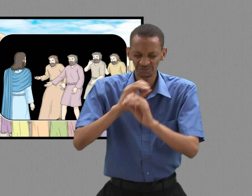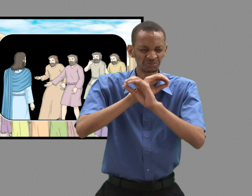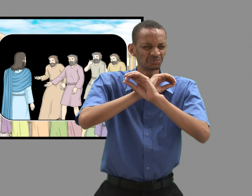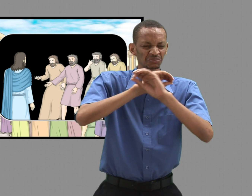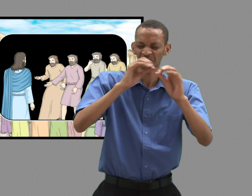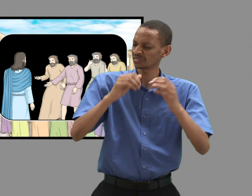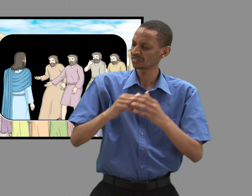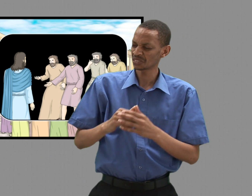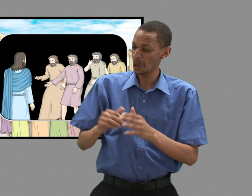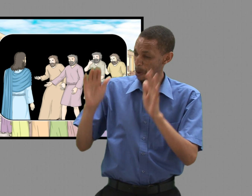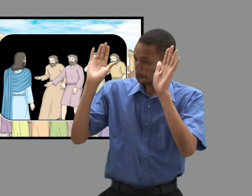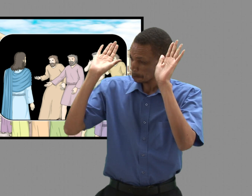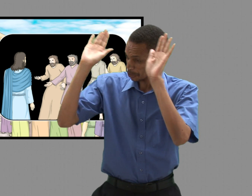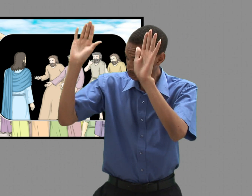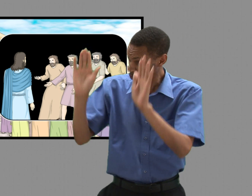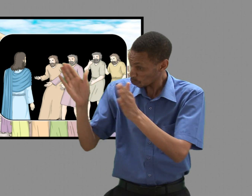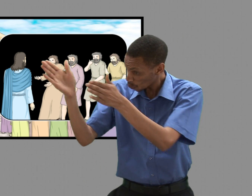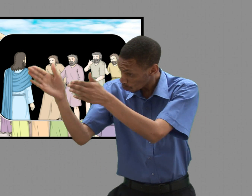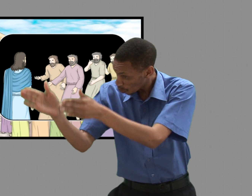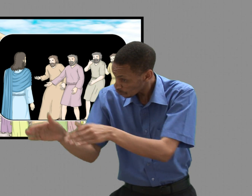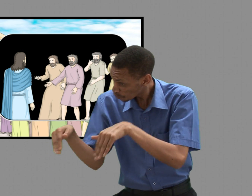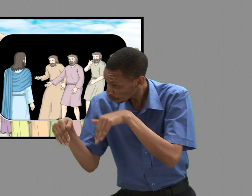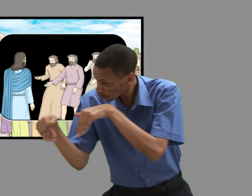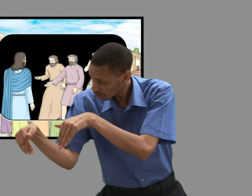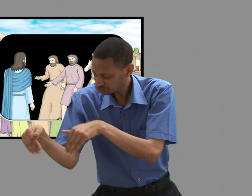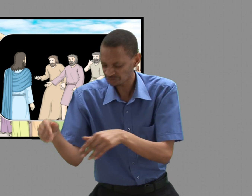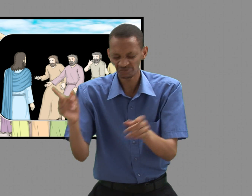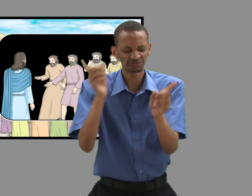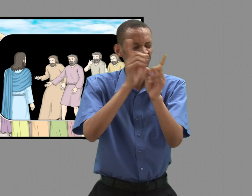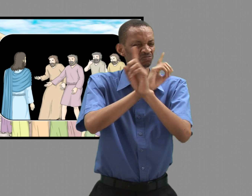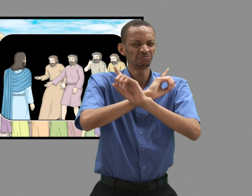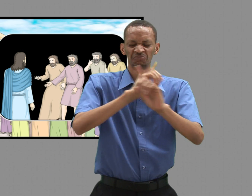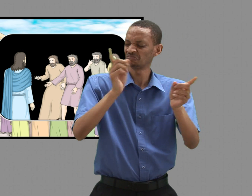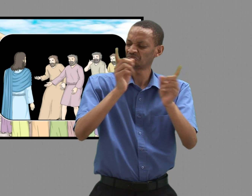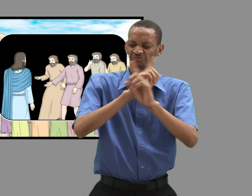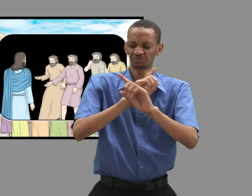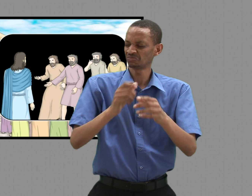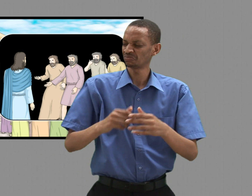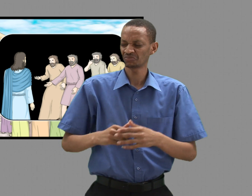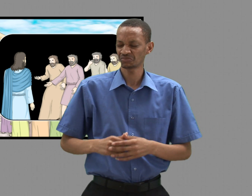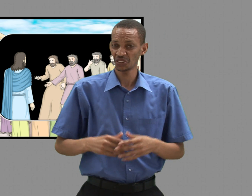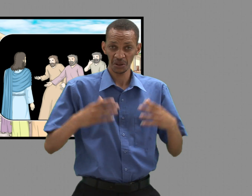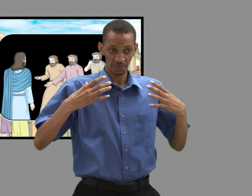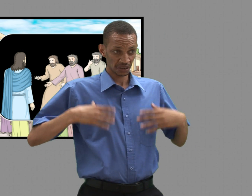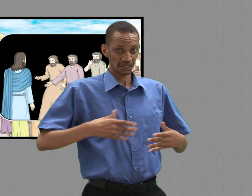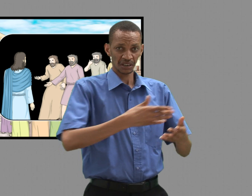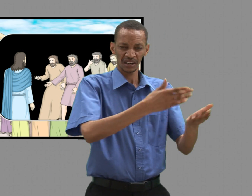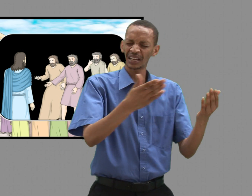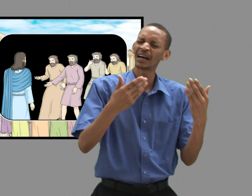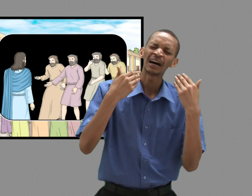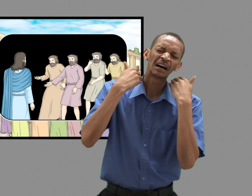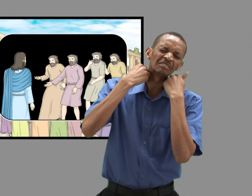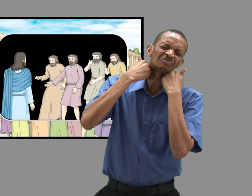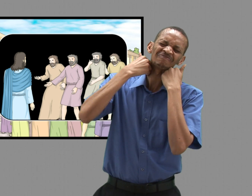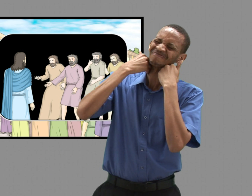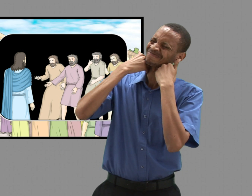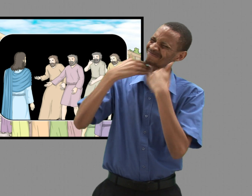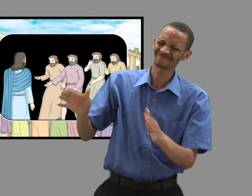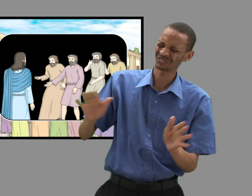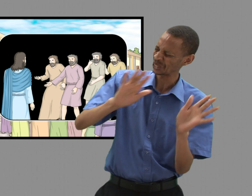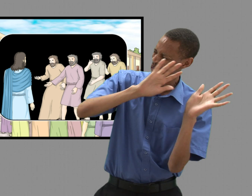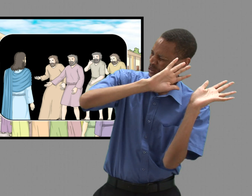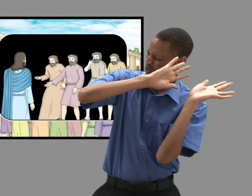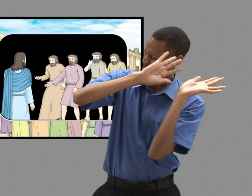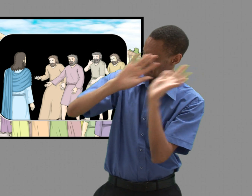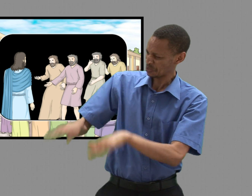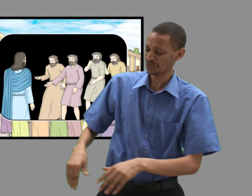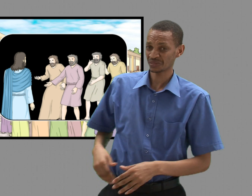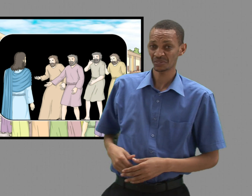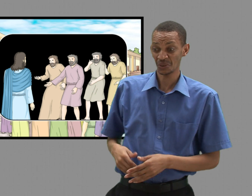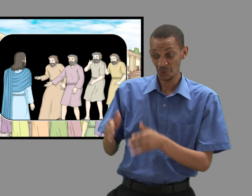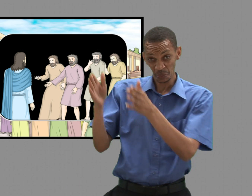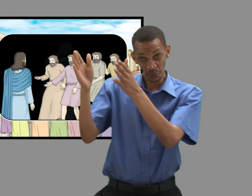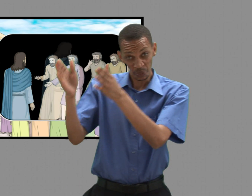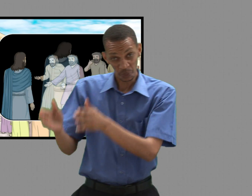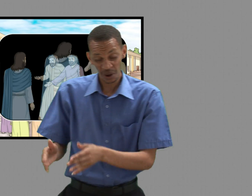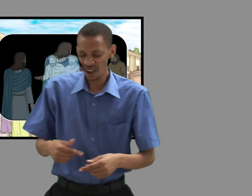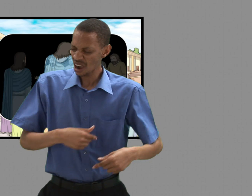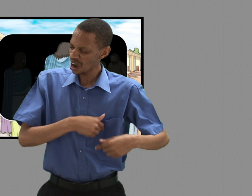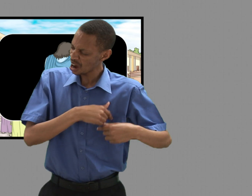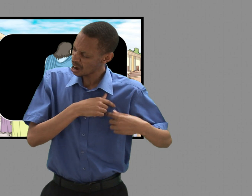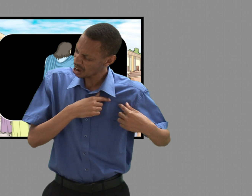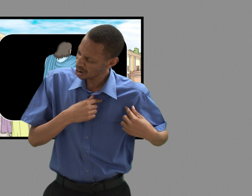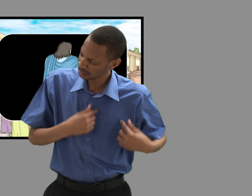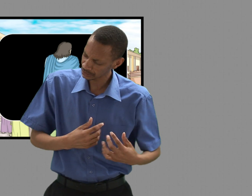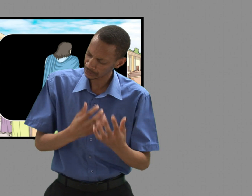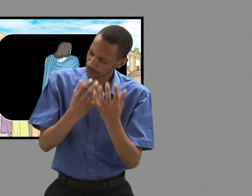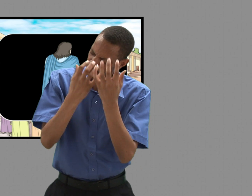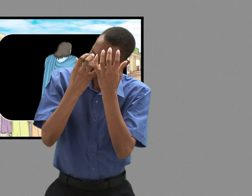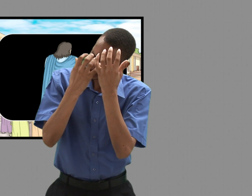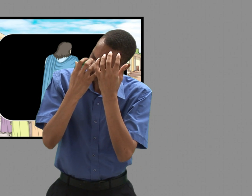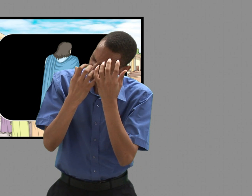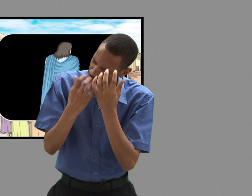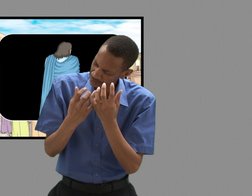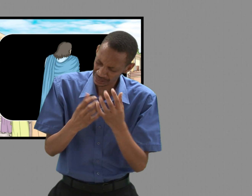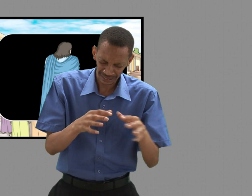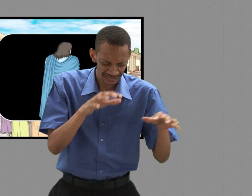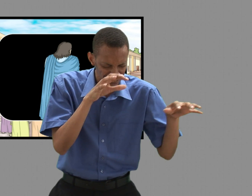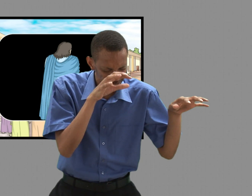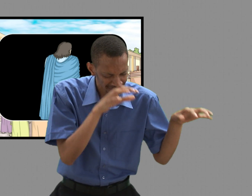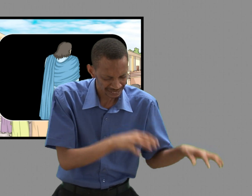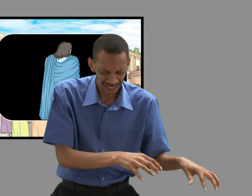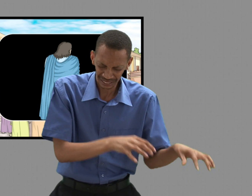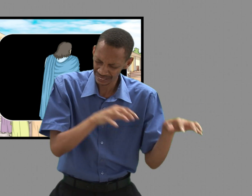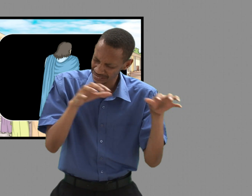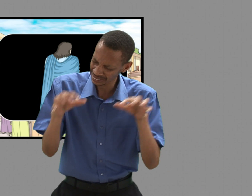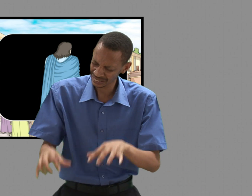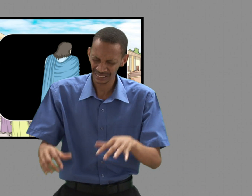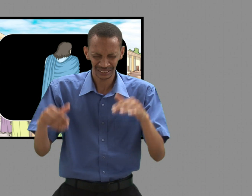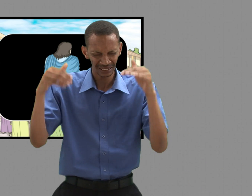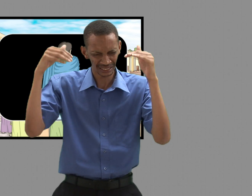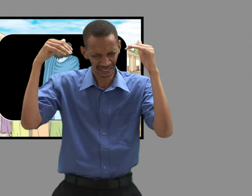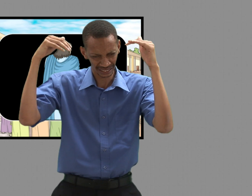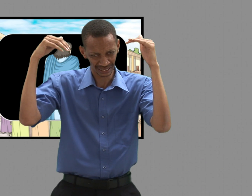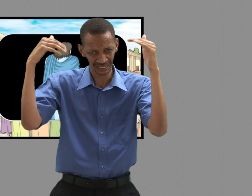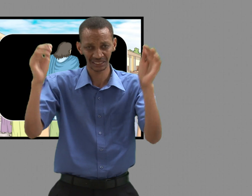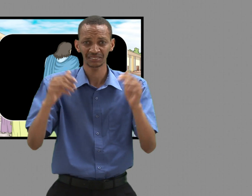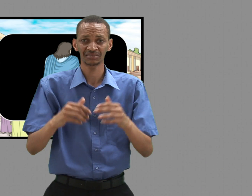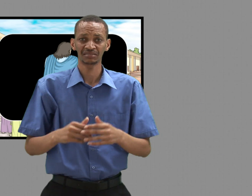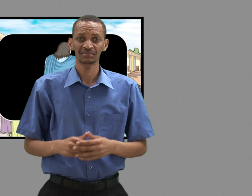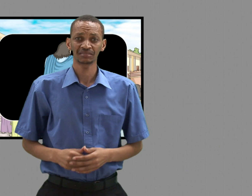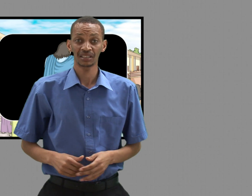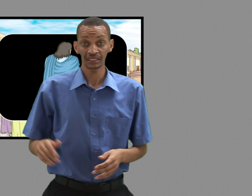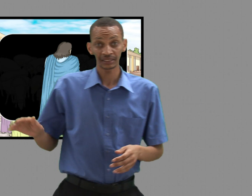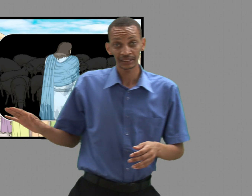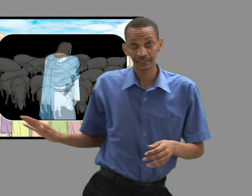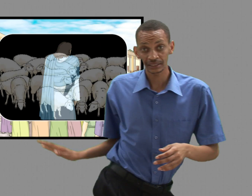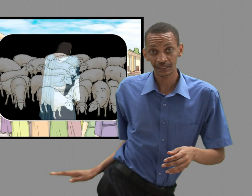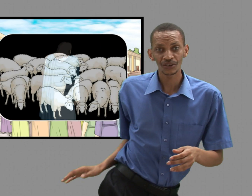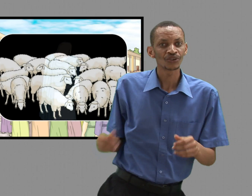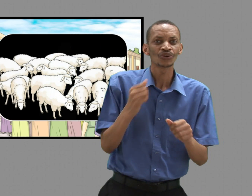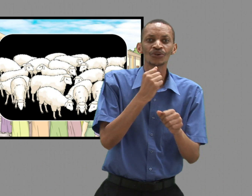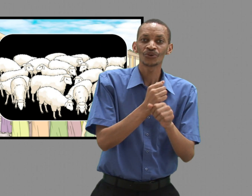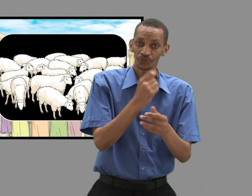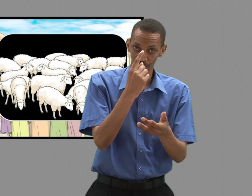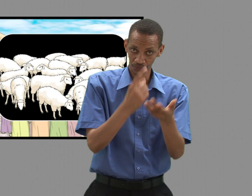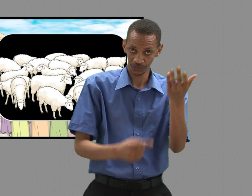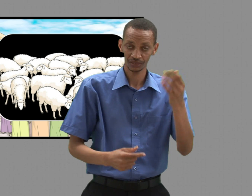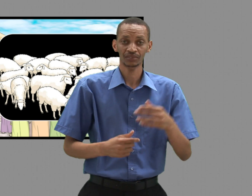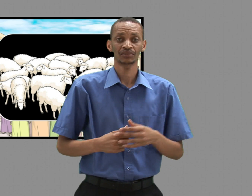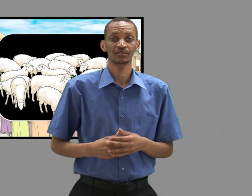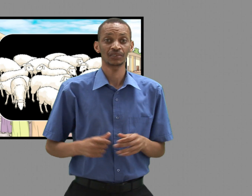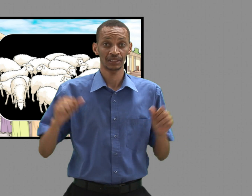Surely He took on our infirmities and carried our sorrows; yet we considered Him stricken by God, struck down and afflicted. But He was pierced for our transgressions, He was crushed for our iniquities; the punishment that brought us peace was upon Him, and by His stripes we are healed.